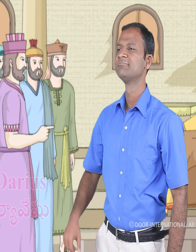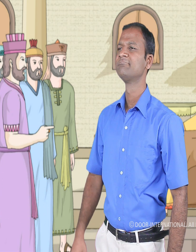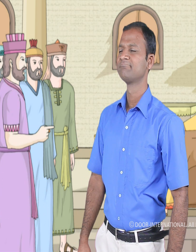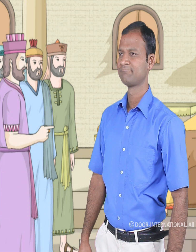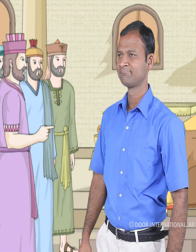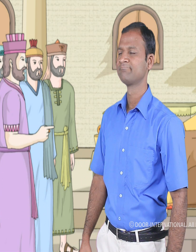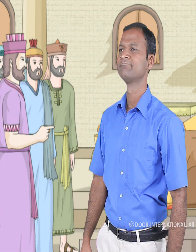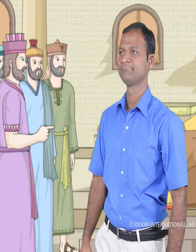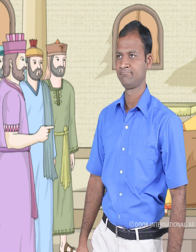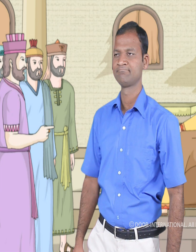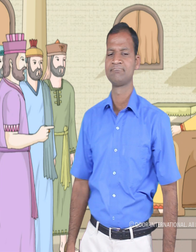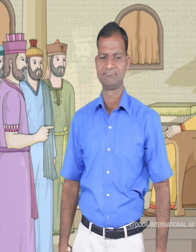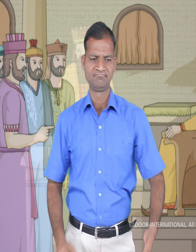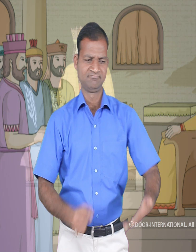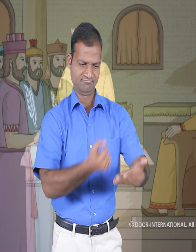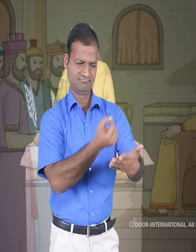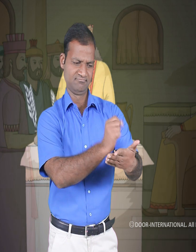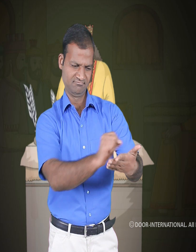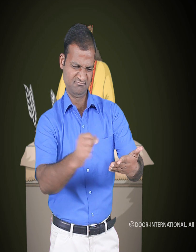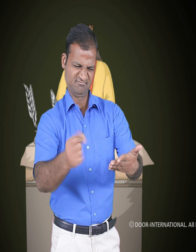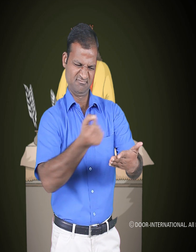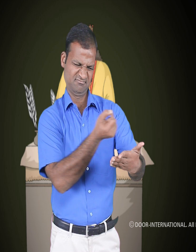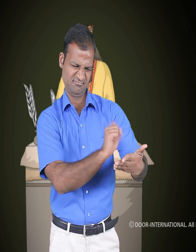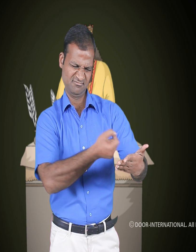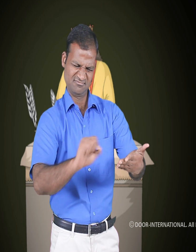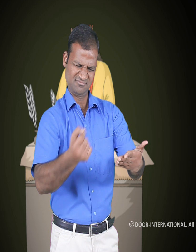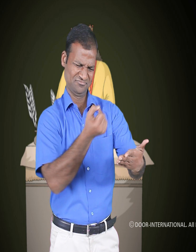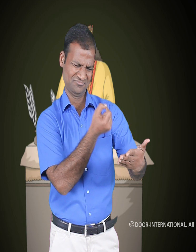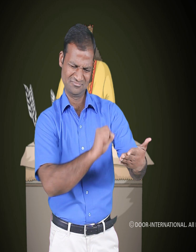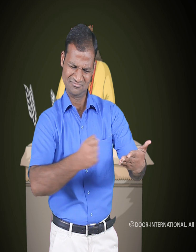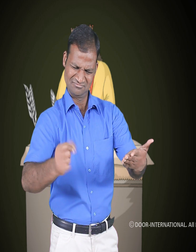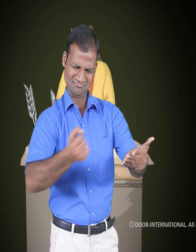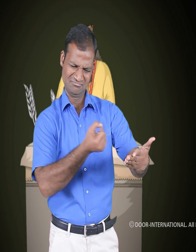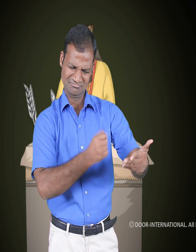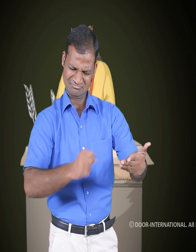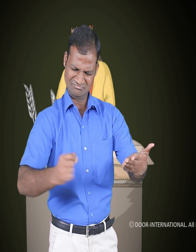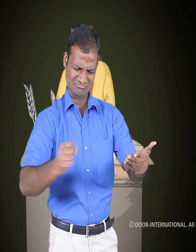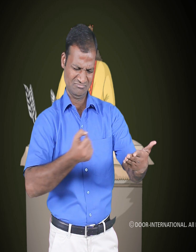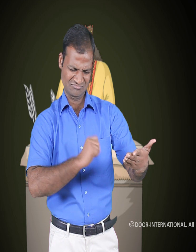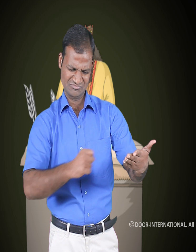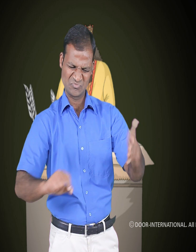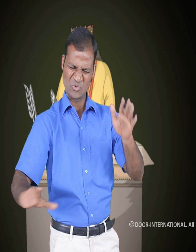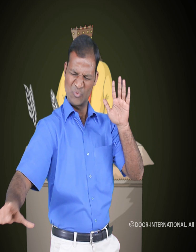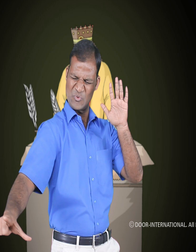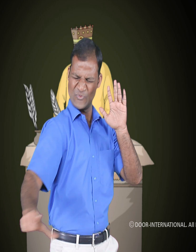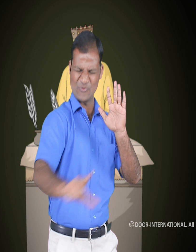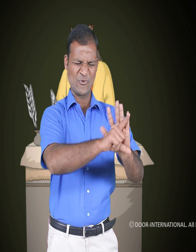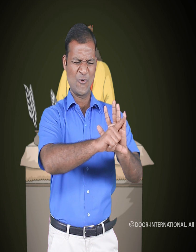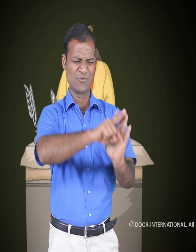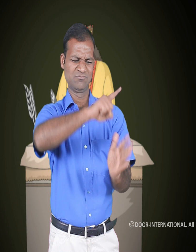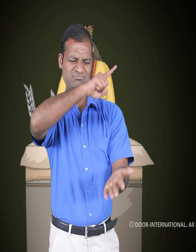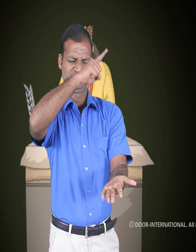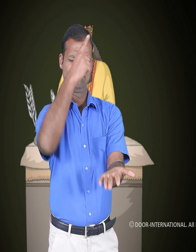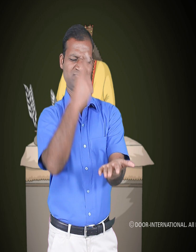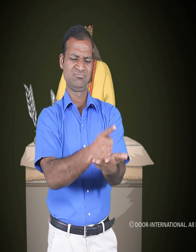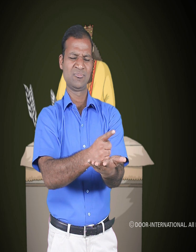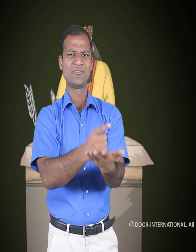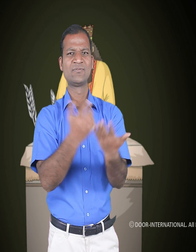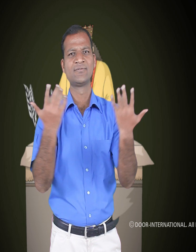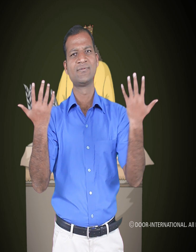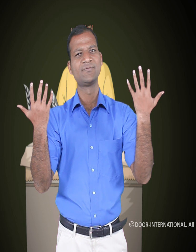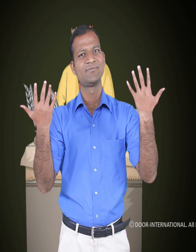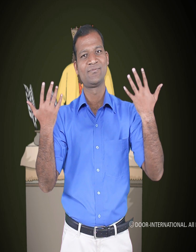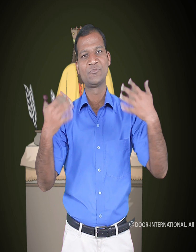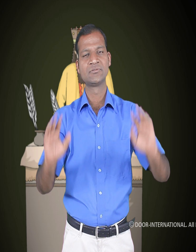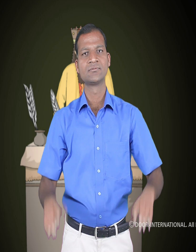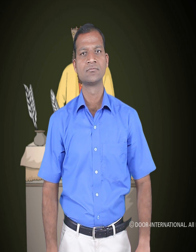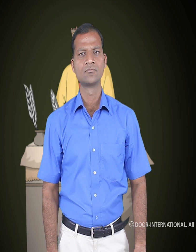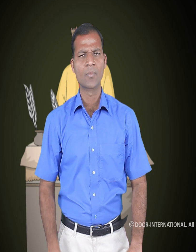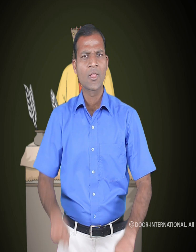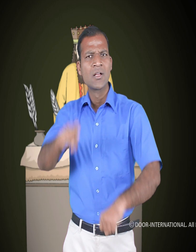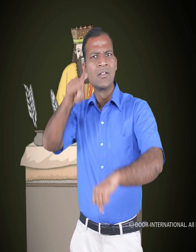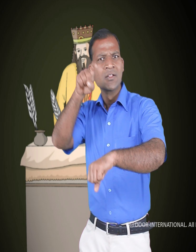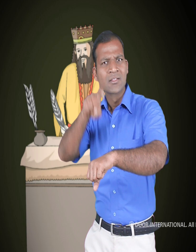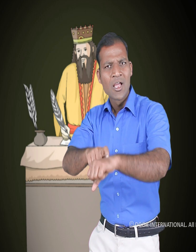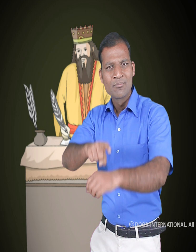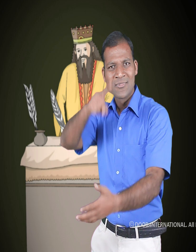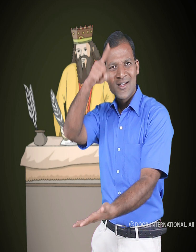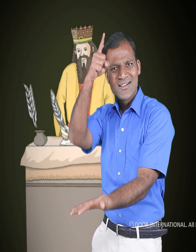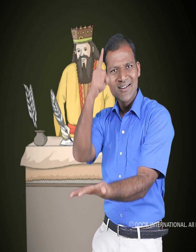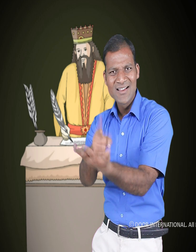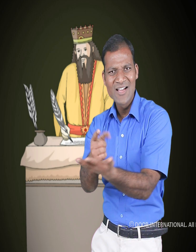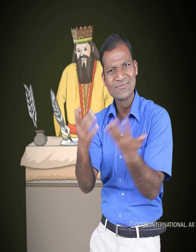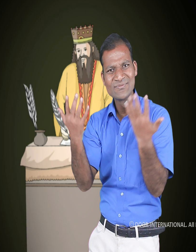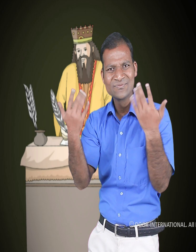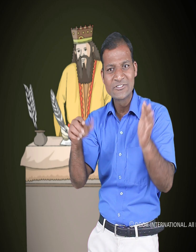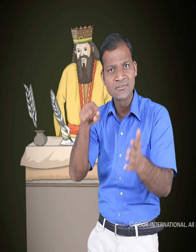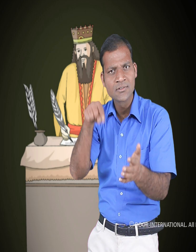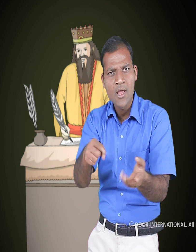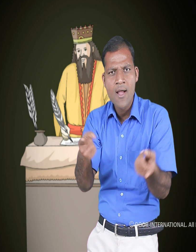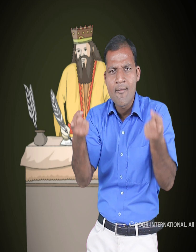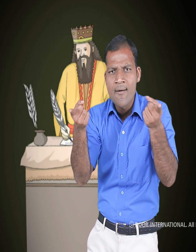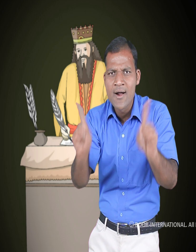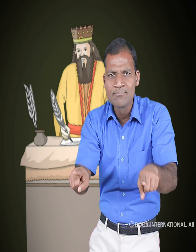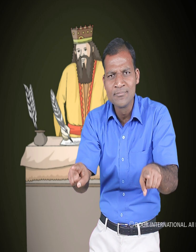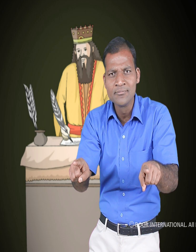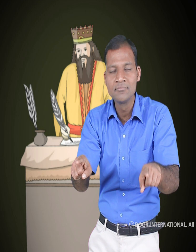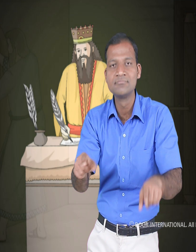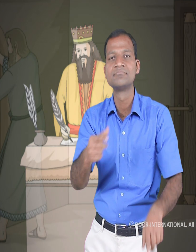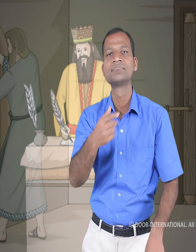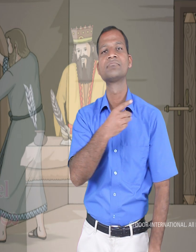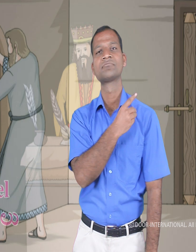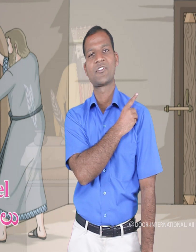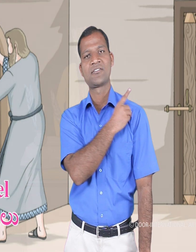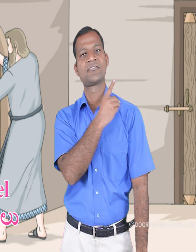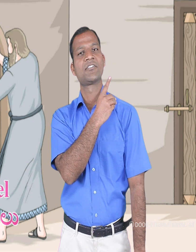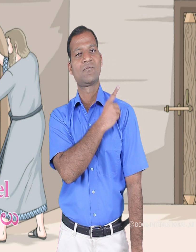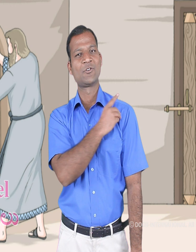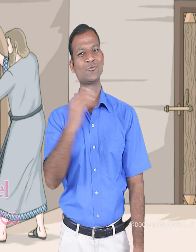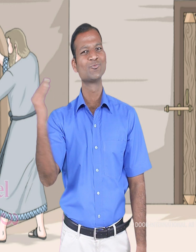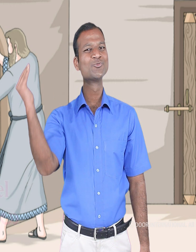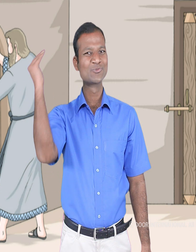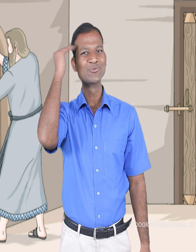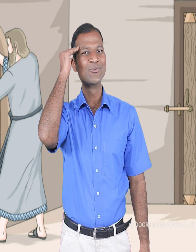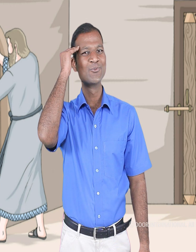Therefore King Darius signed the written decree.